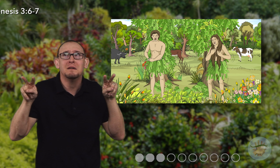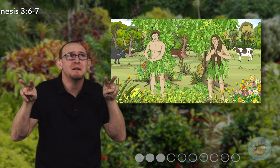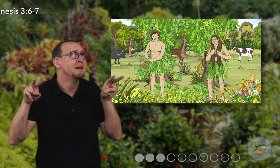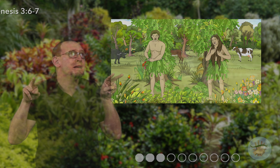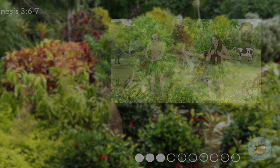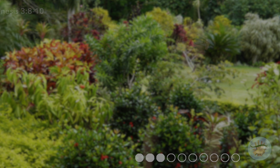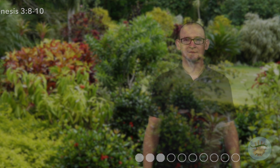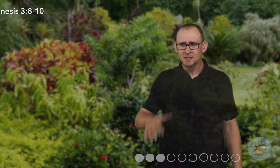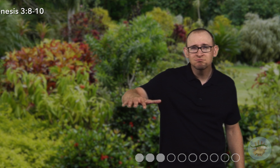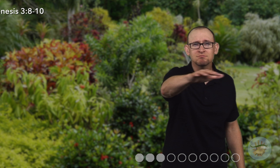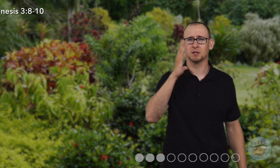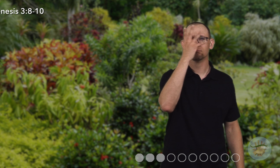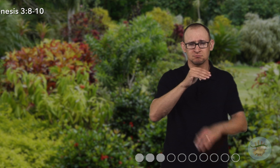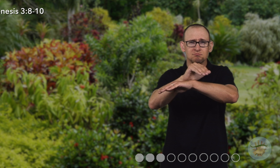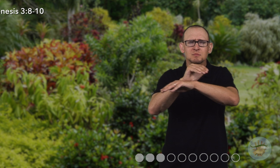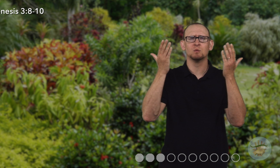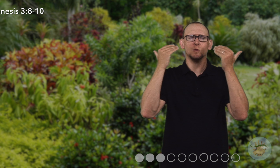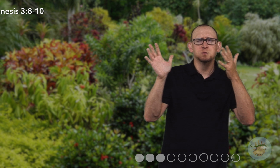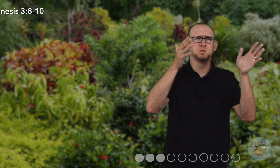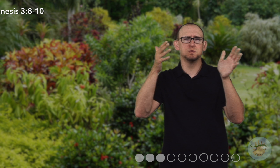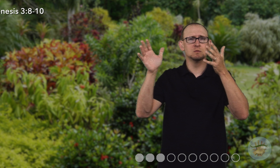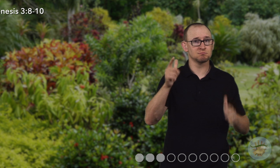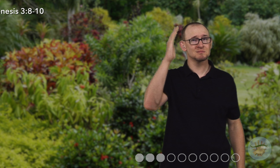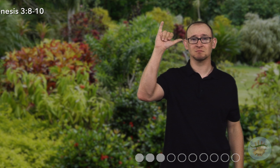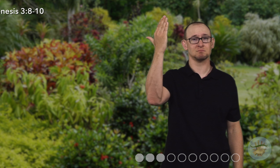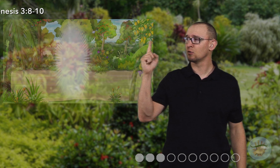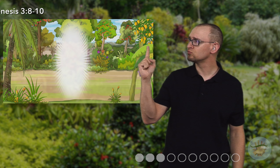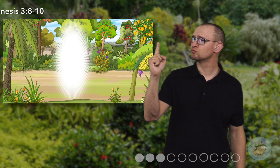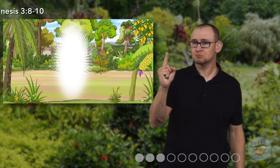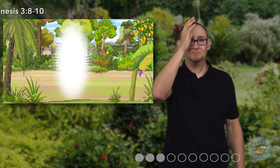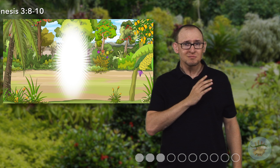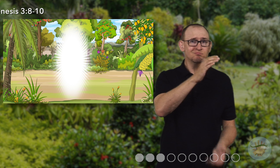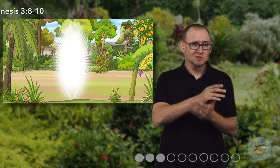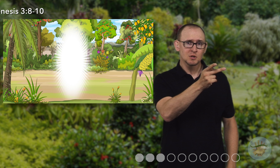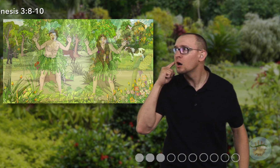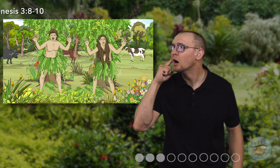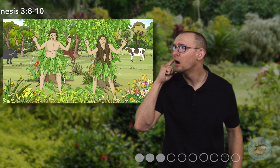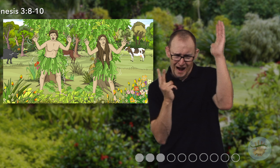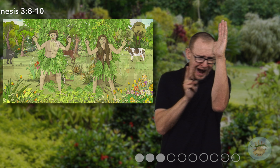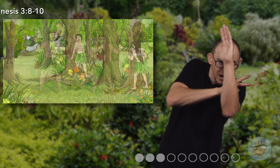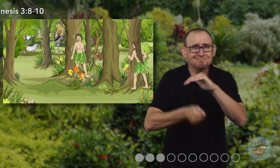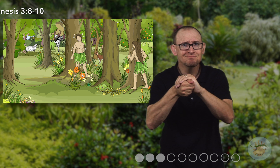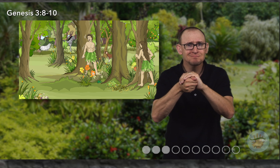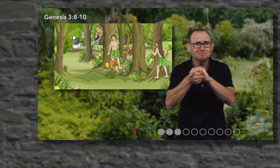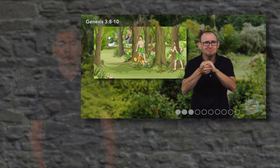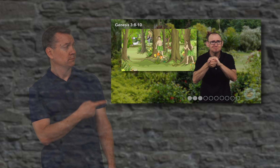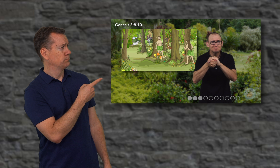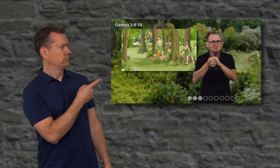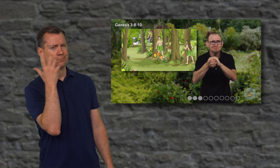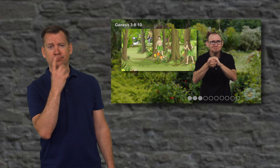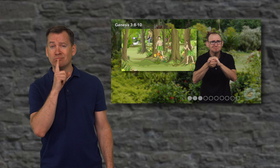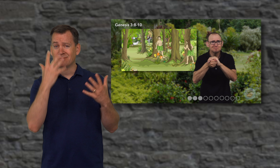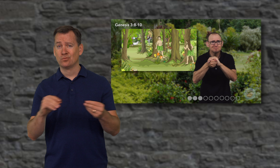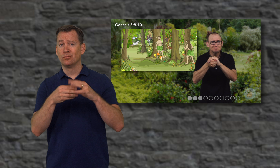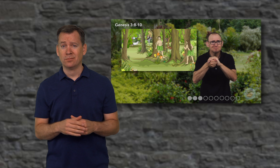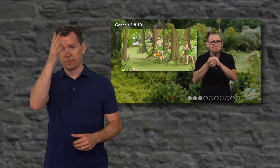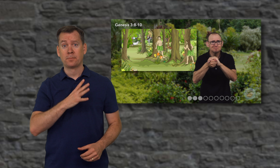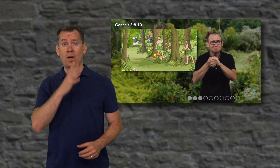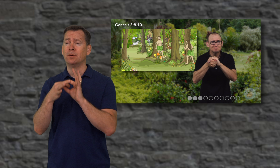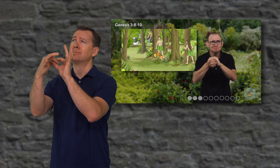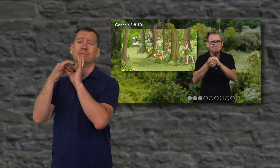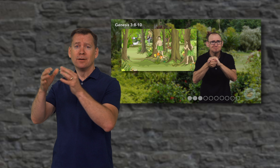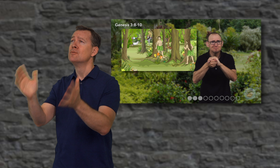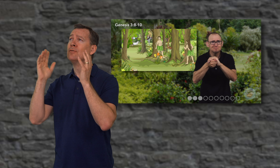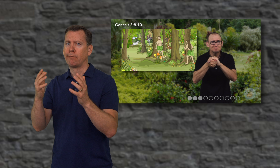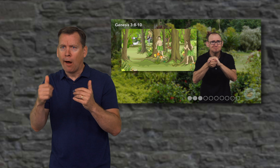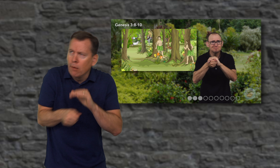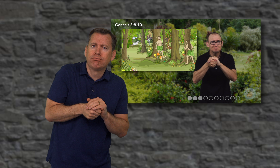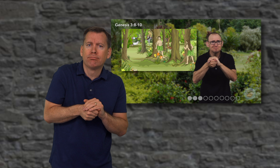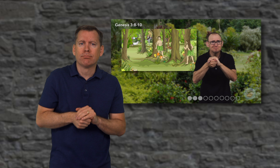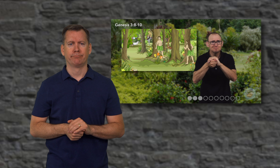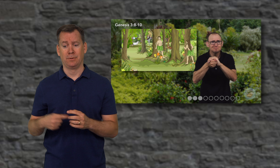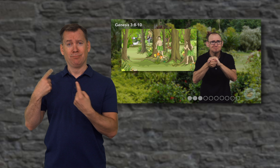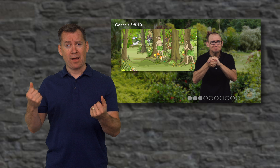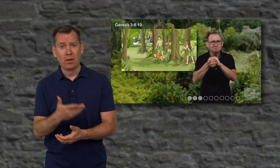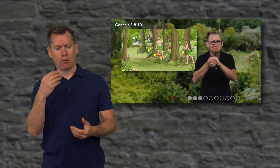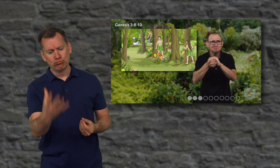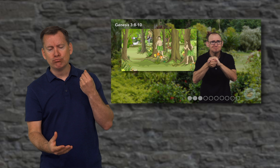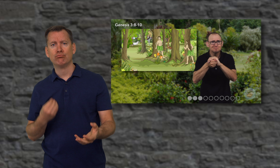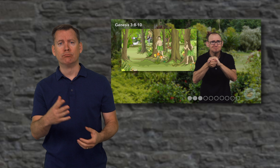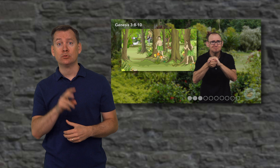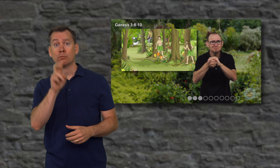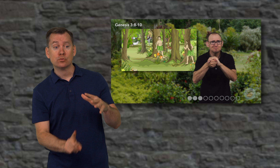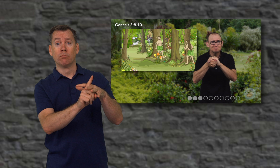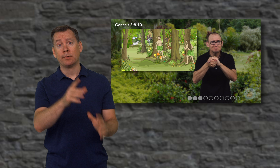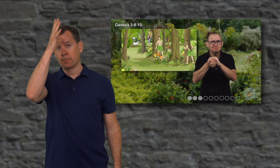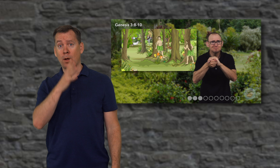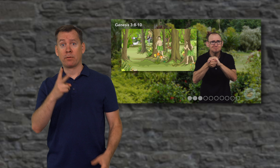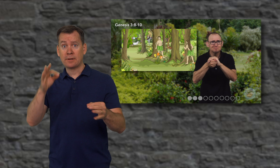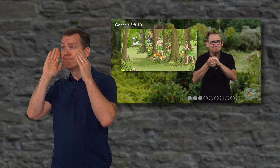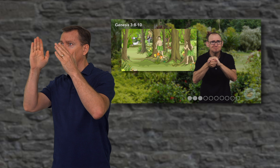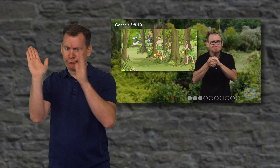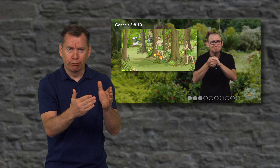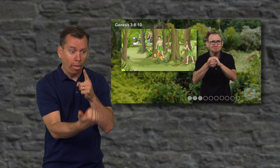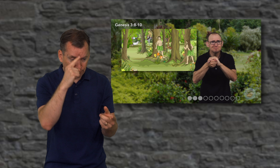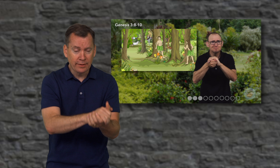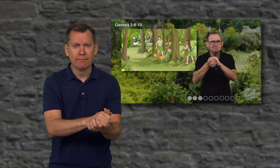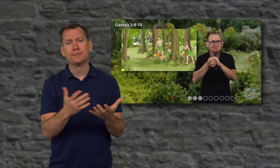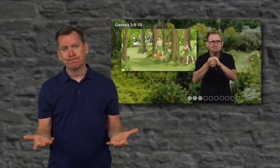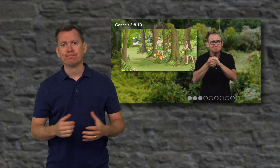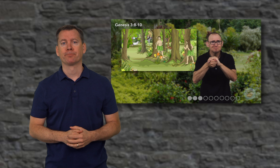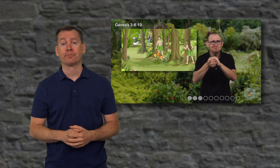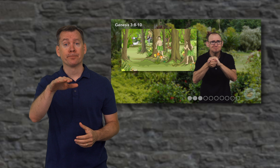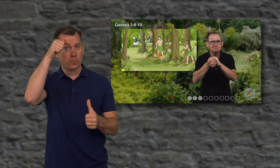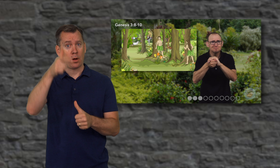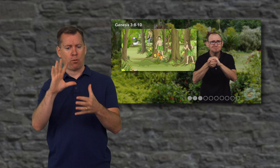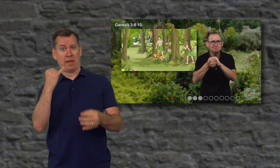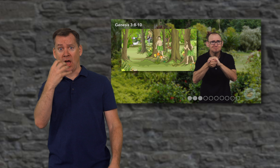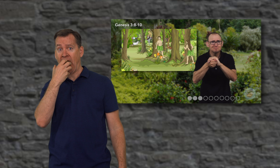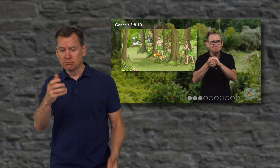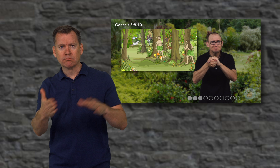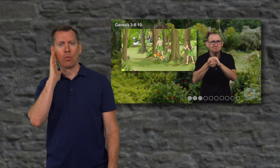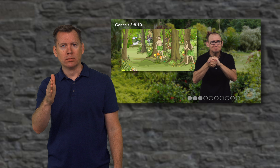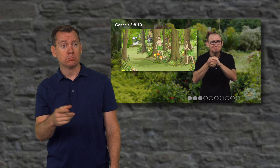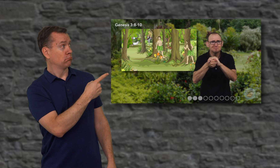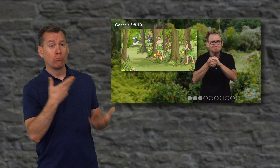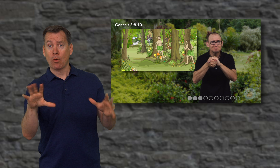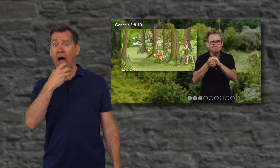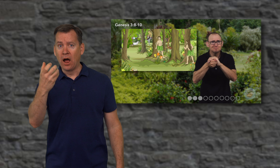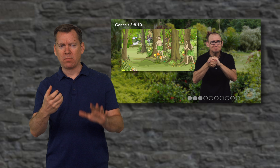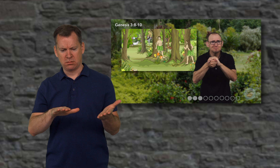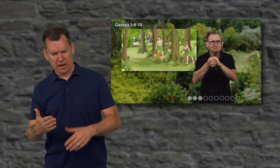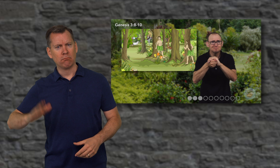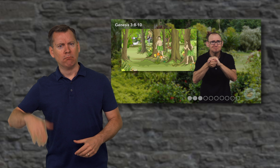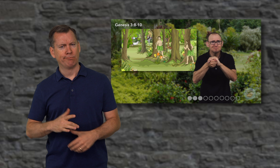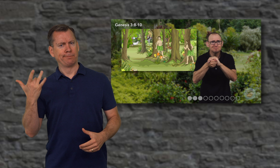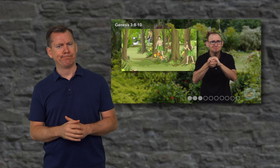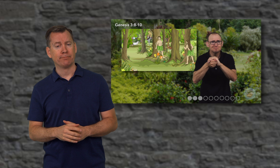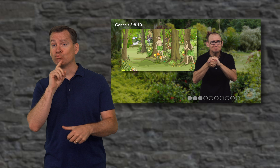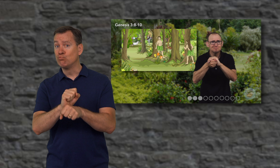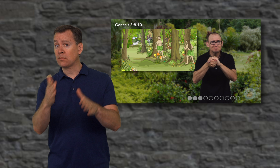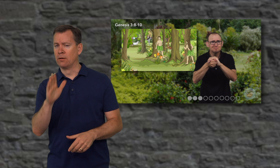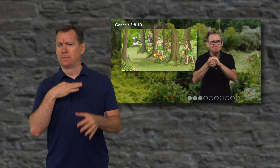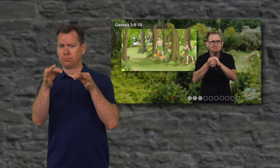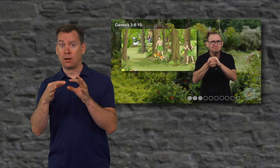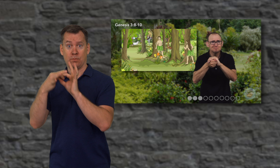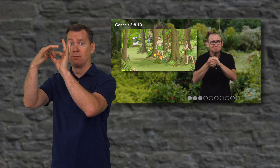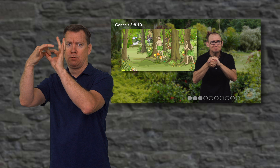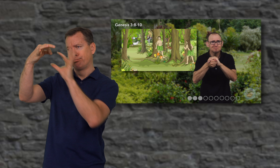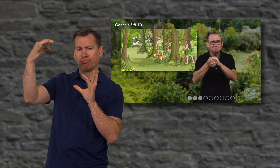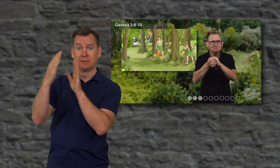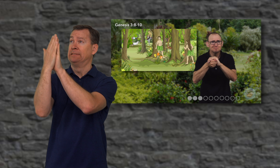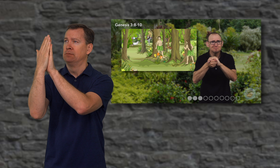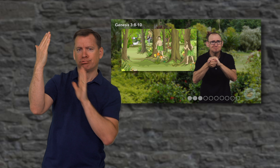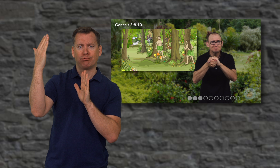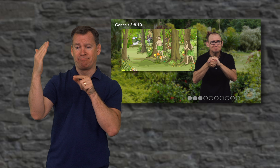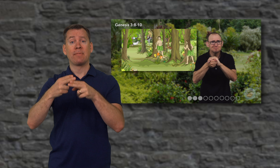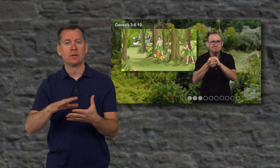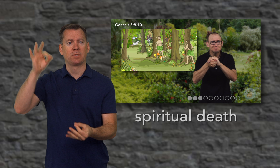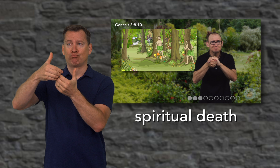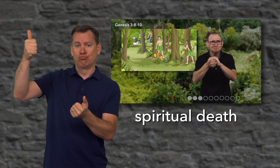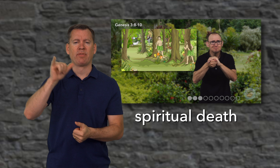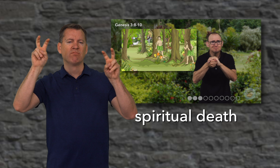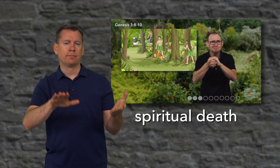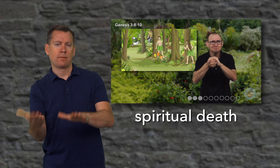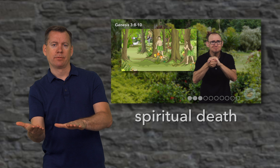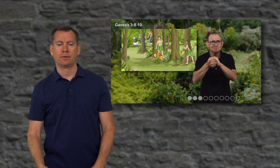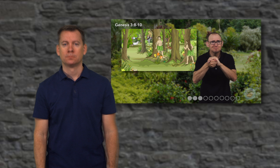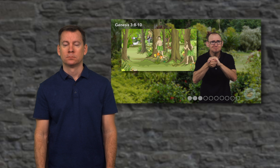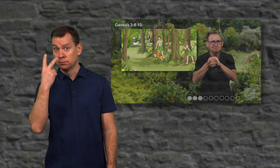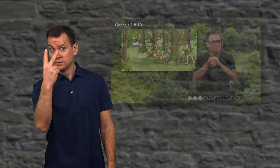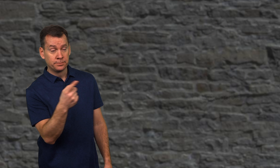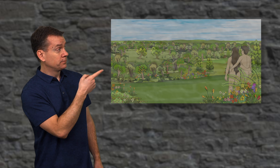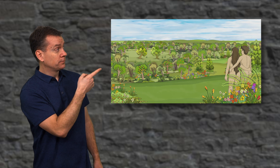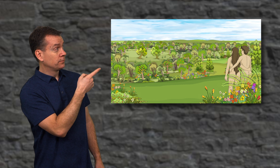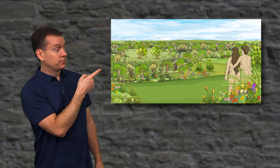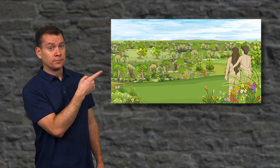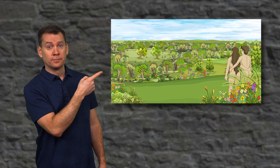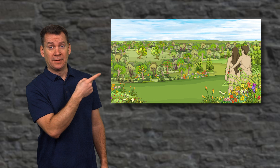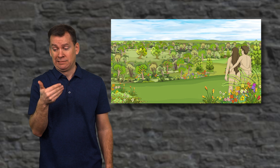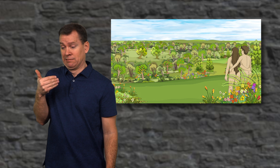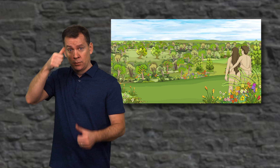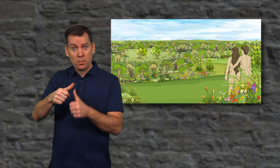Then the man and his wife heard the voice of the LORD God walking in the garden in the breeze of the day, and they hid themselves from the presence of the LORD God among the trees of the garden.